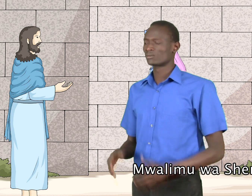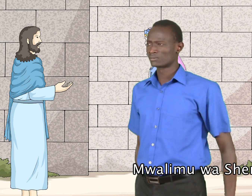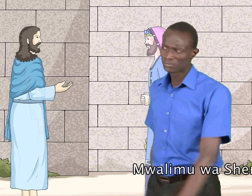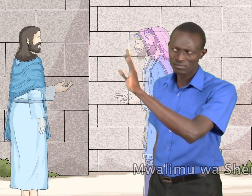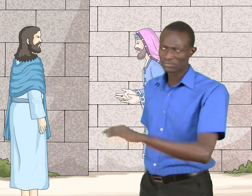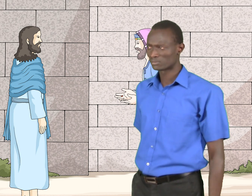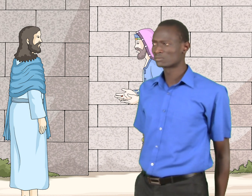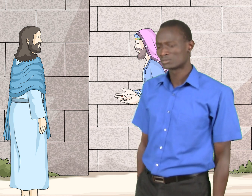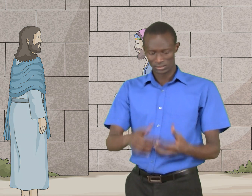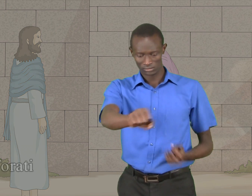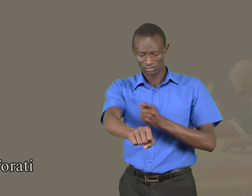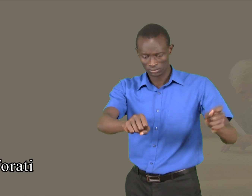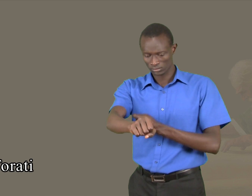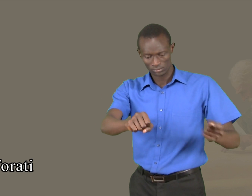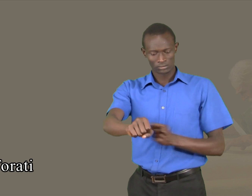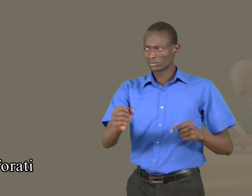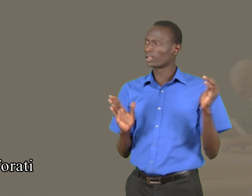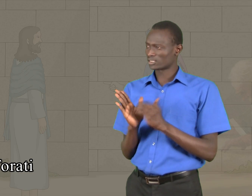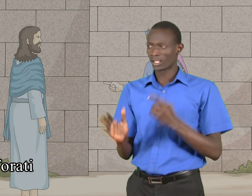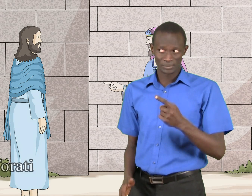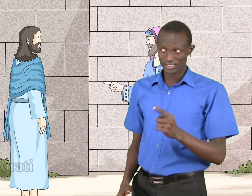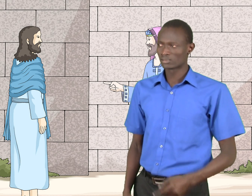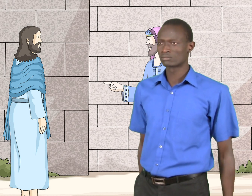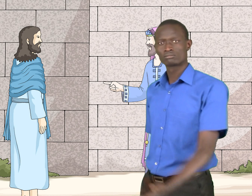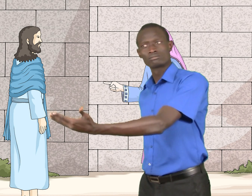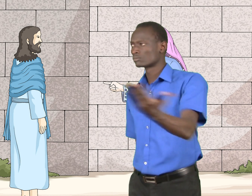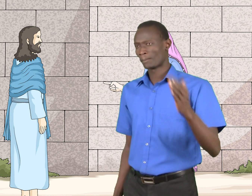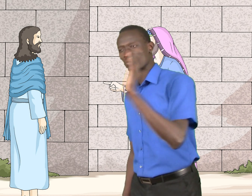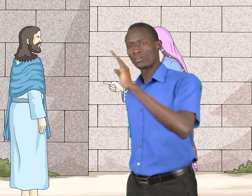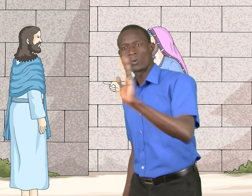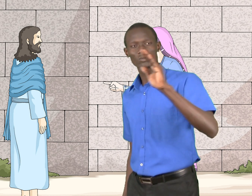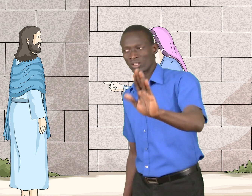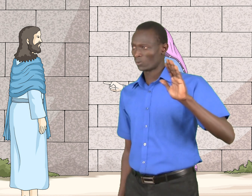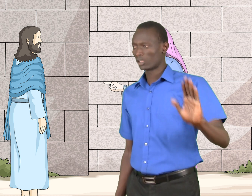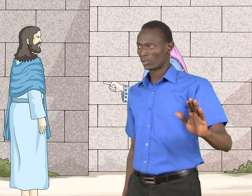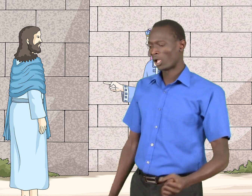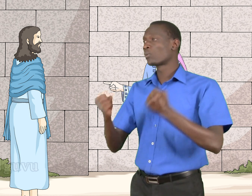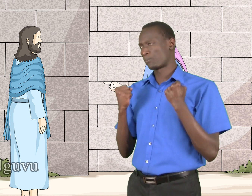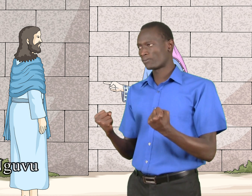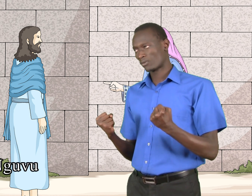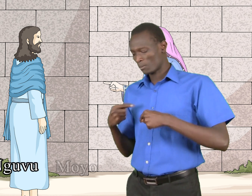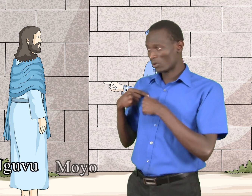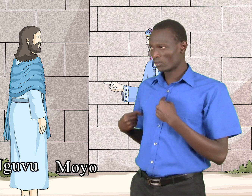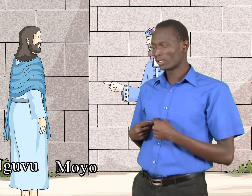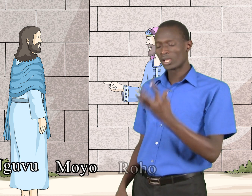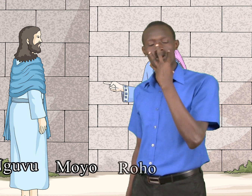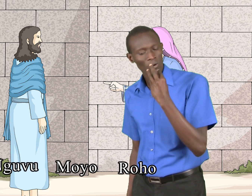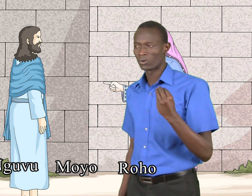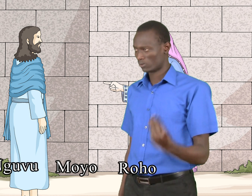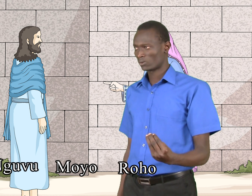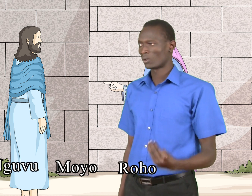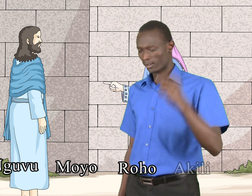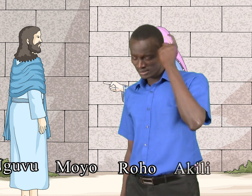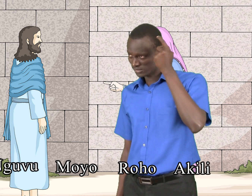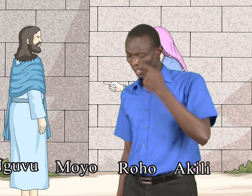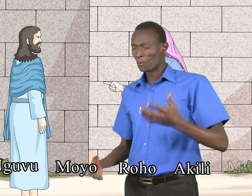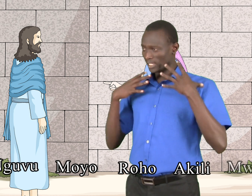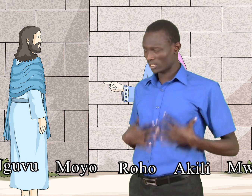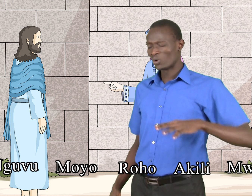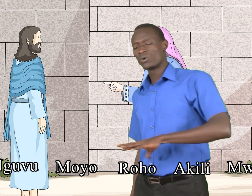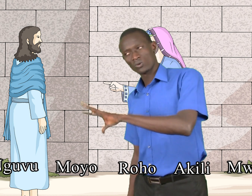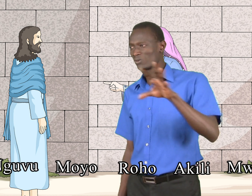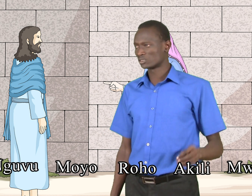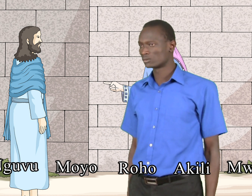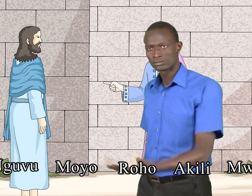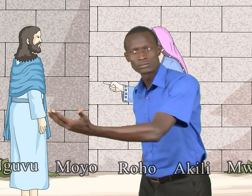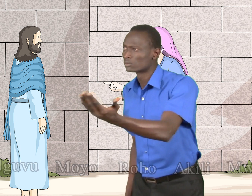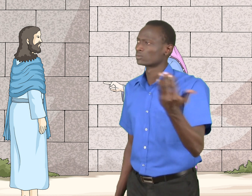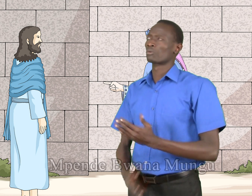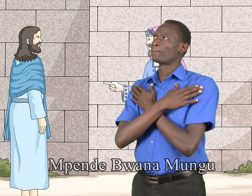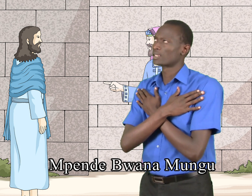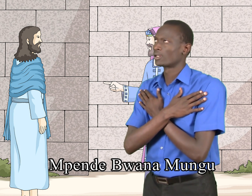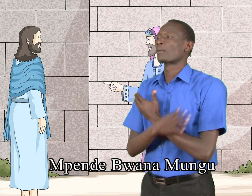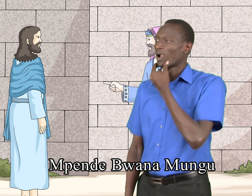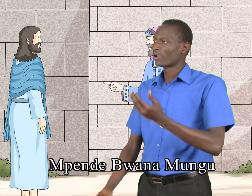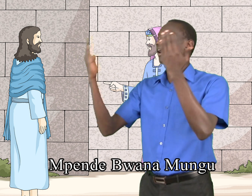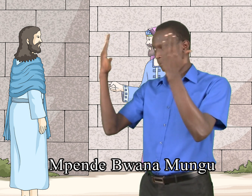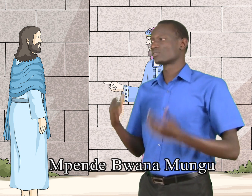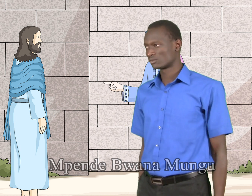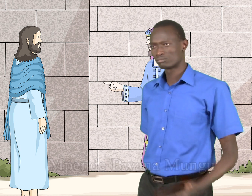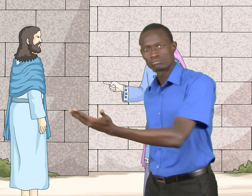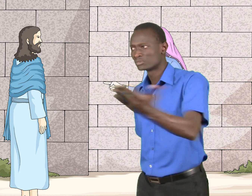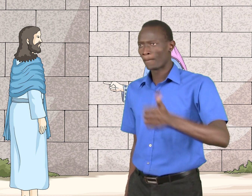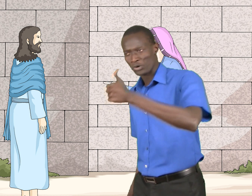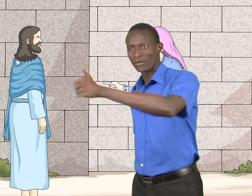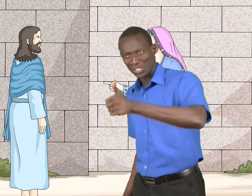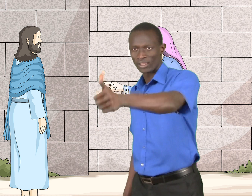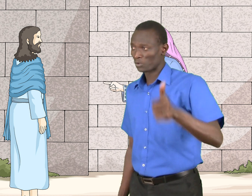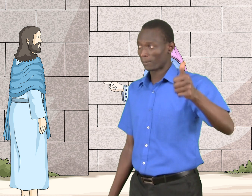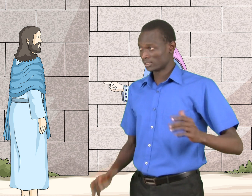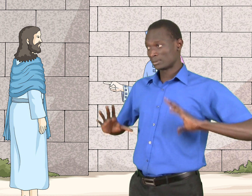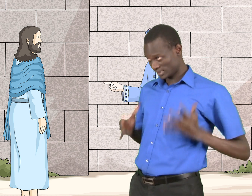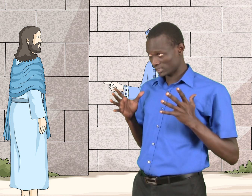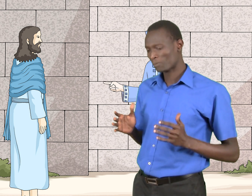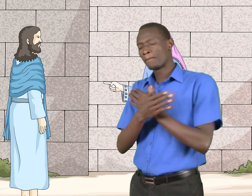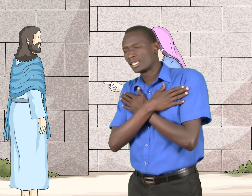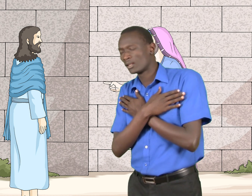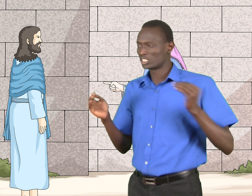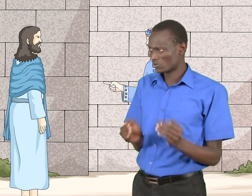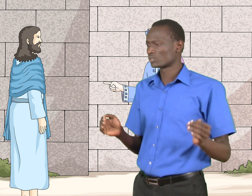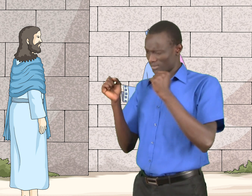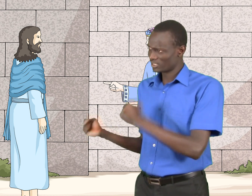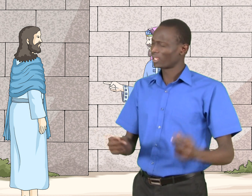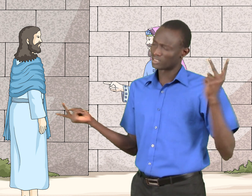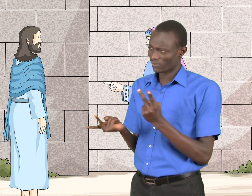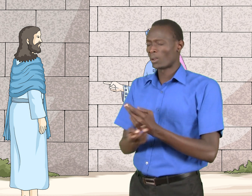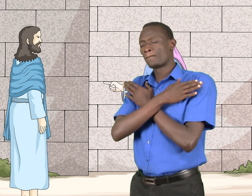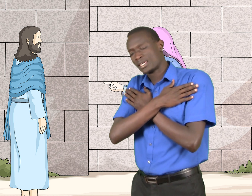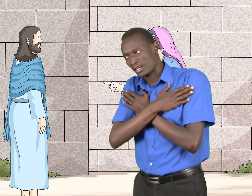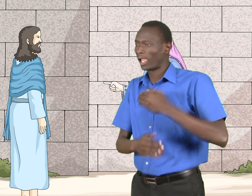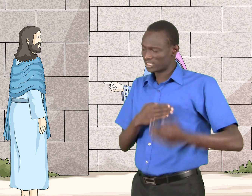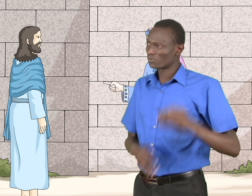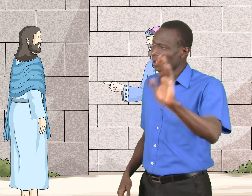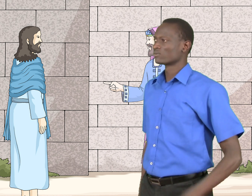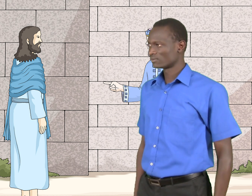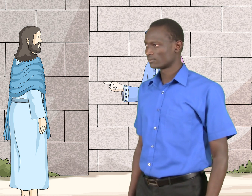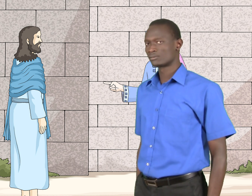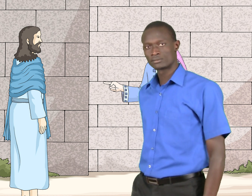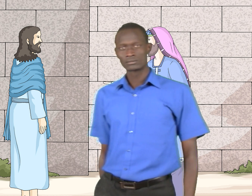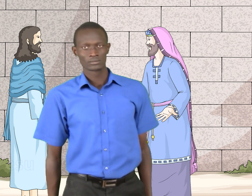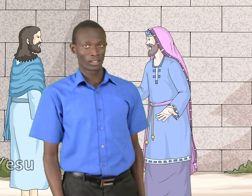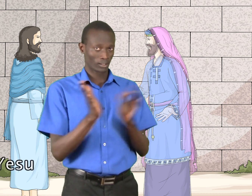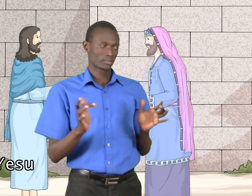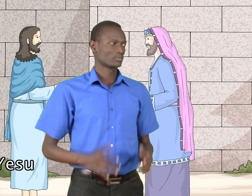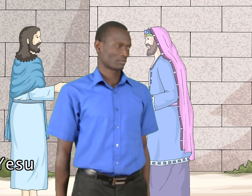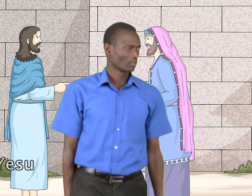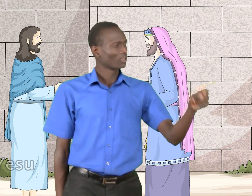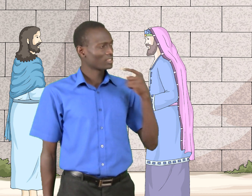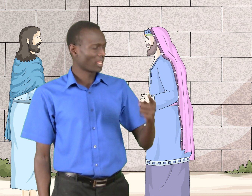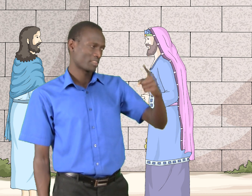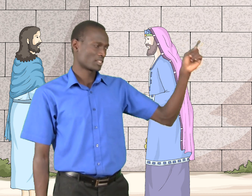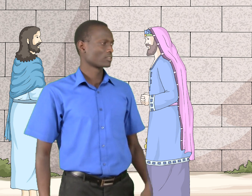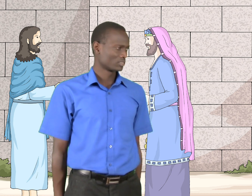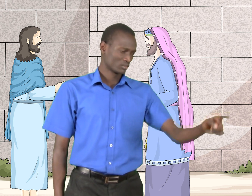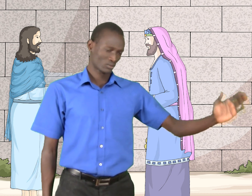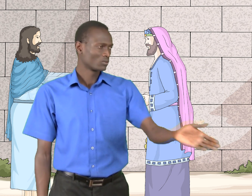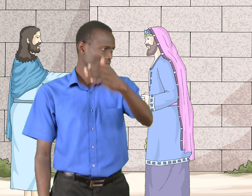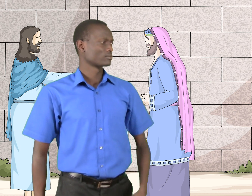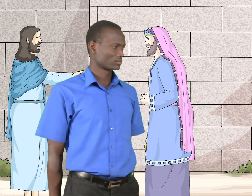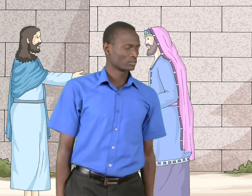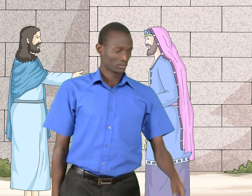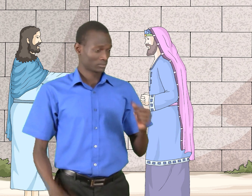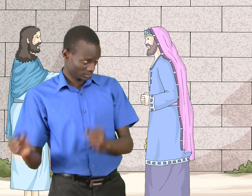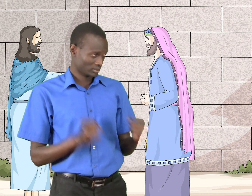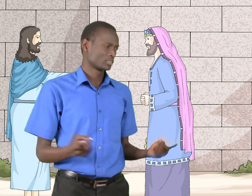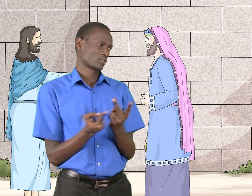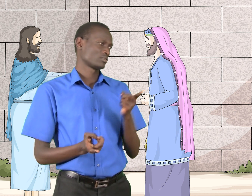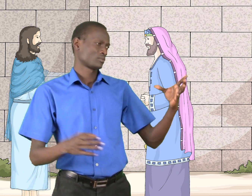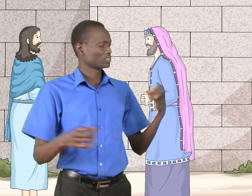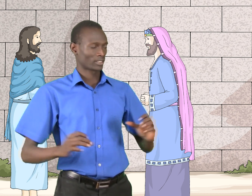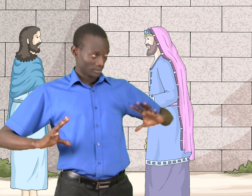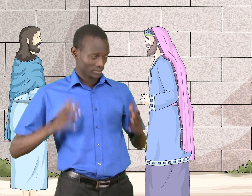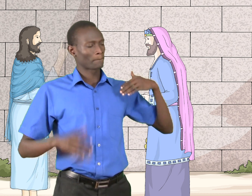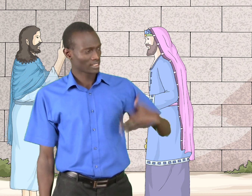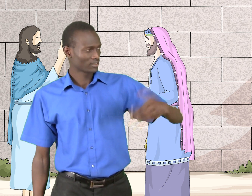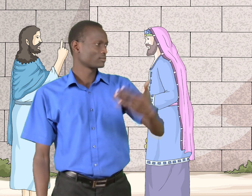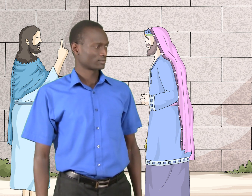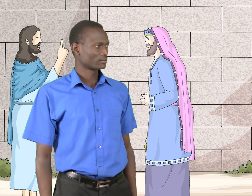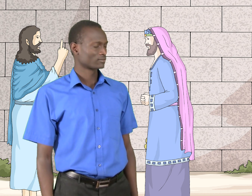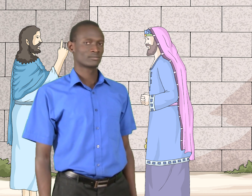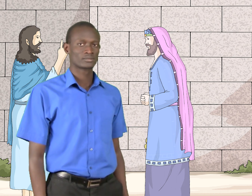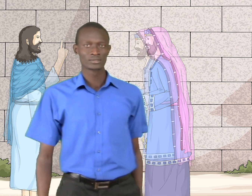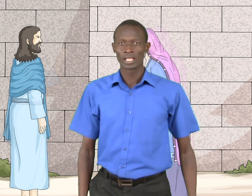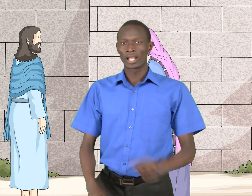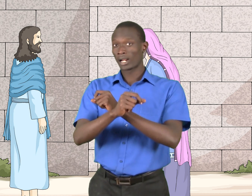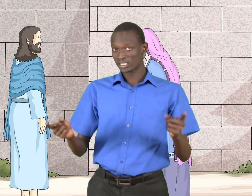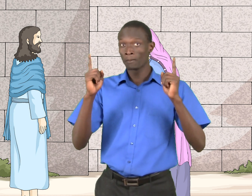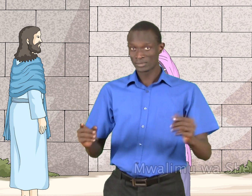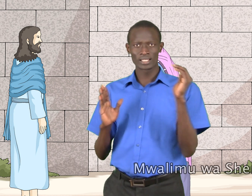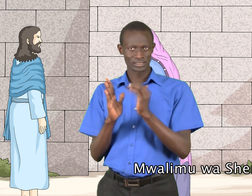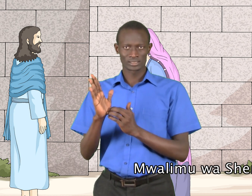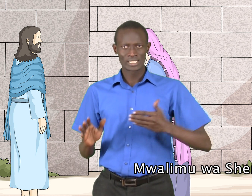He answered, “‘Love the Lord your God with all your heart and with all your soul and with all your strength and with all your mind’ and ‘Love your neighbor as yourself.’” “You have answered correctly,” Jesus said.